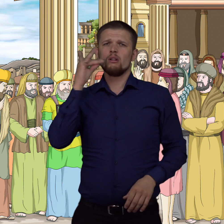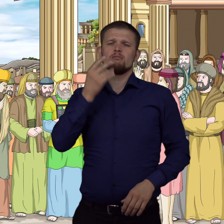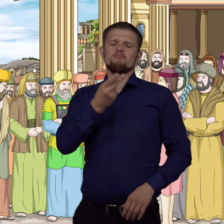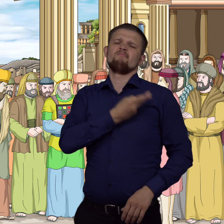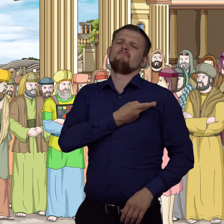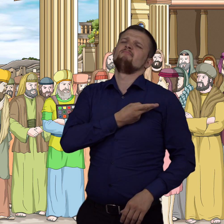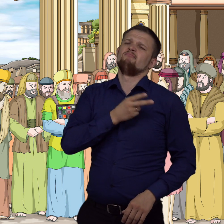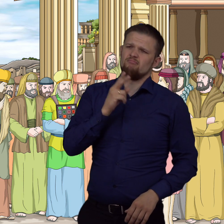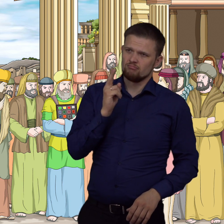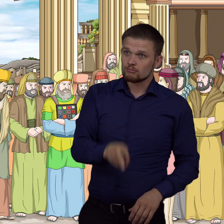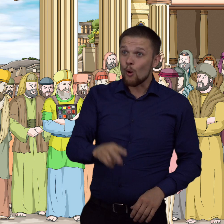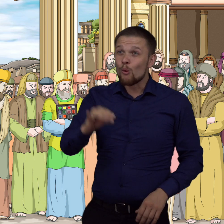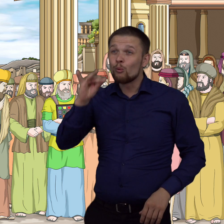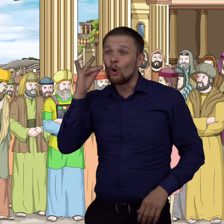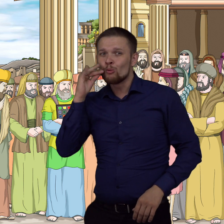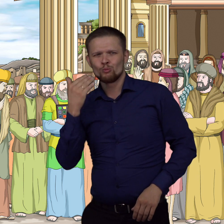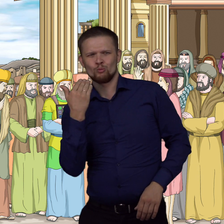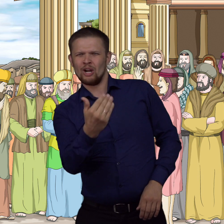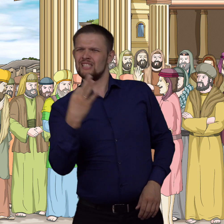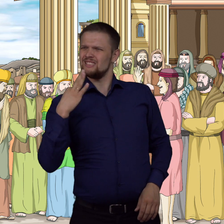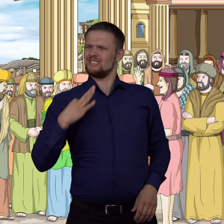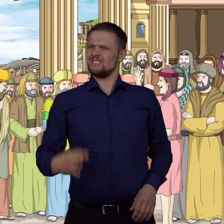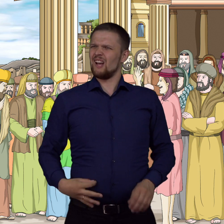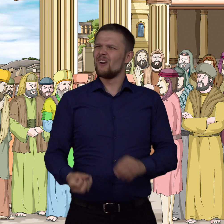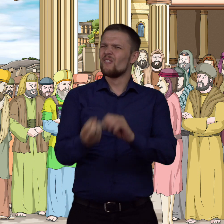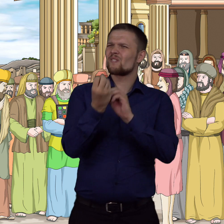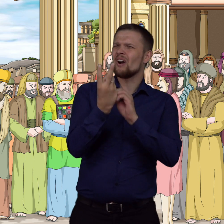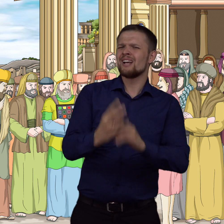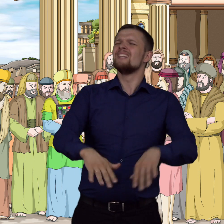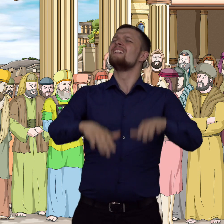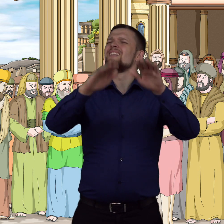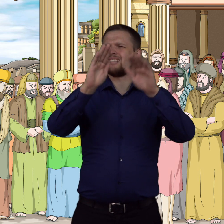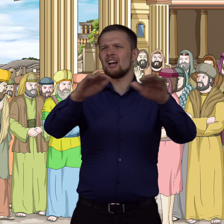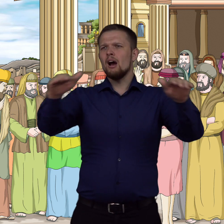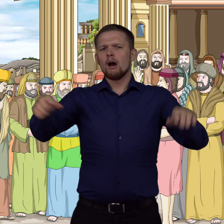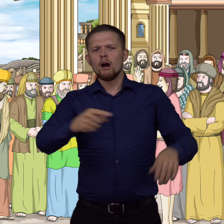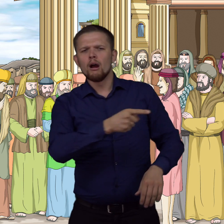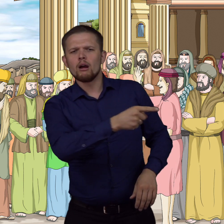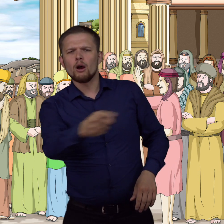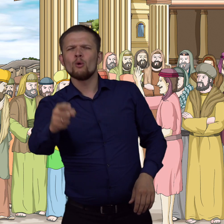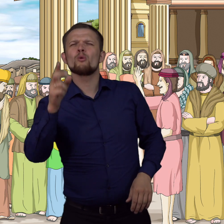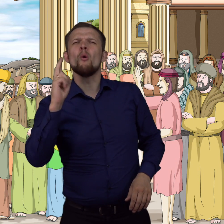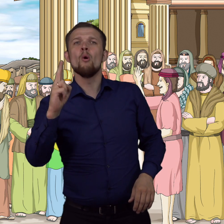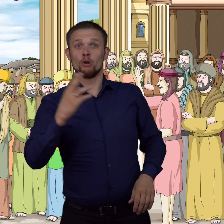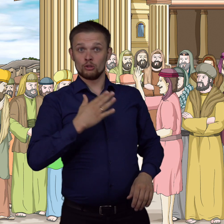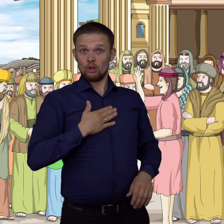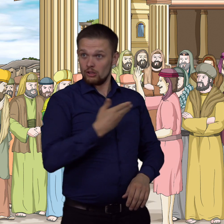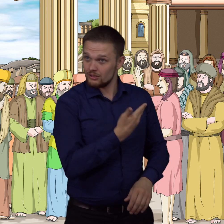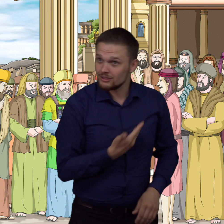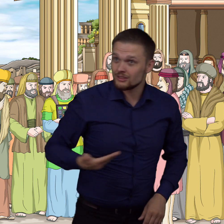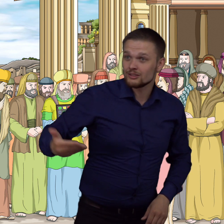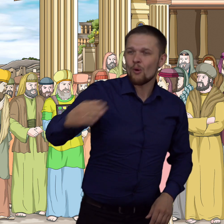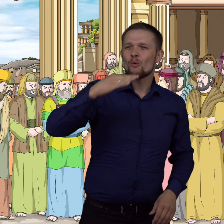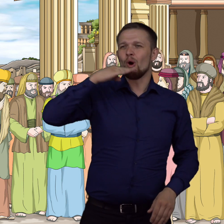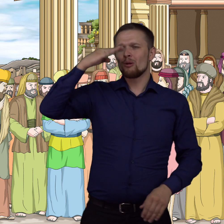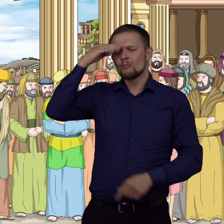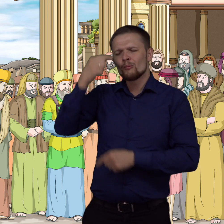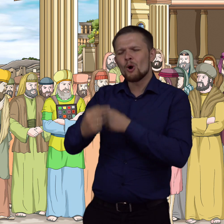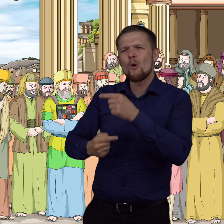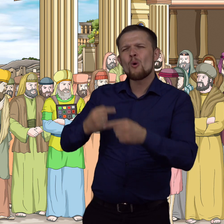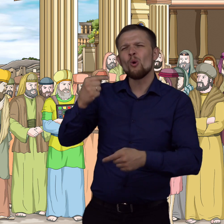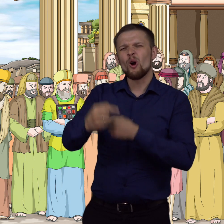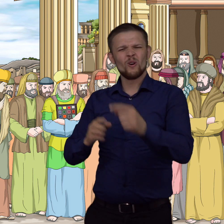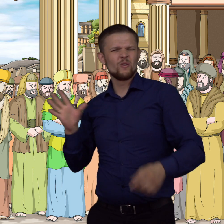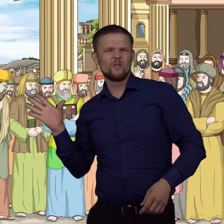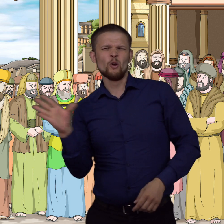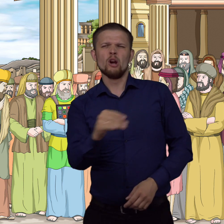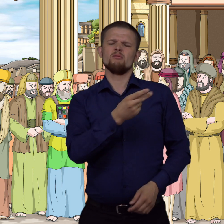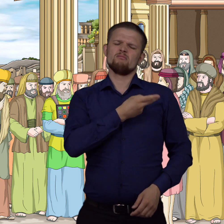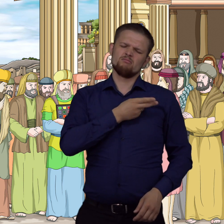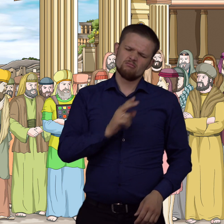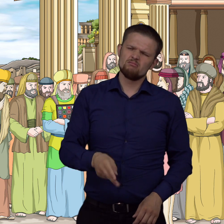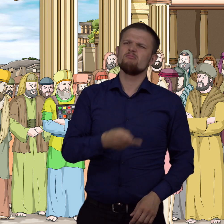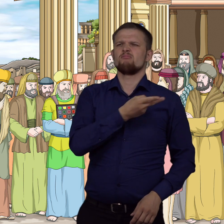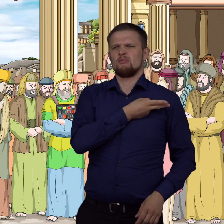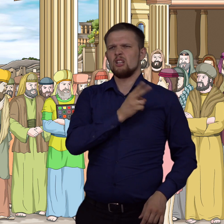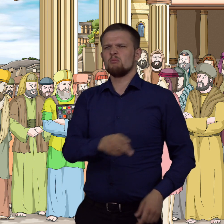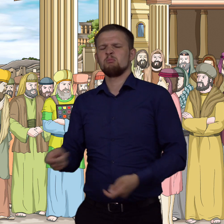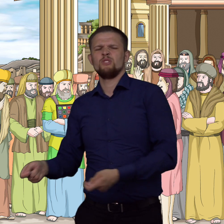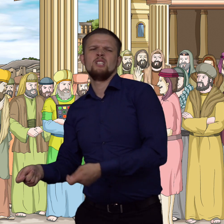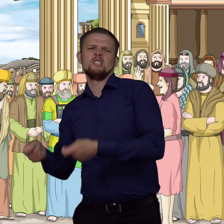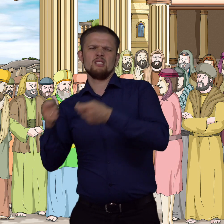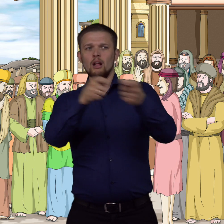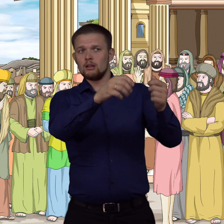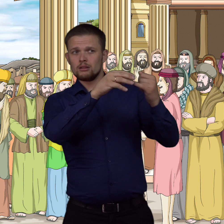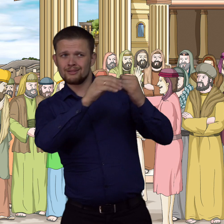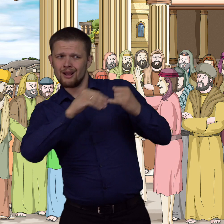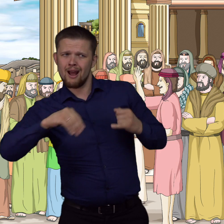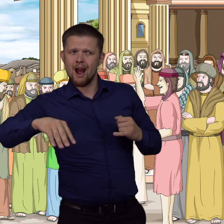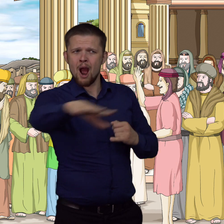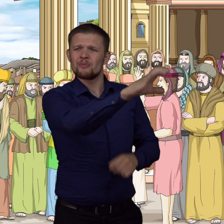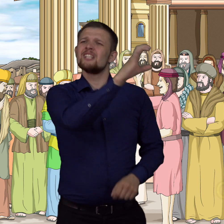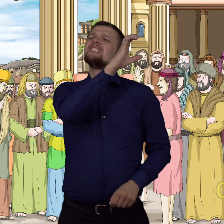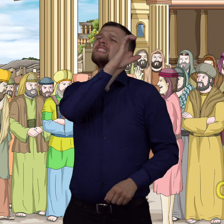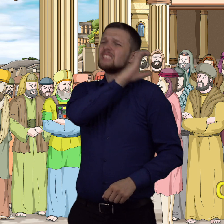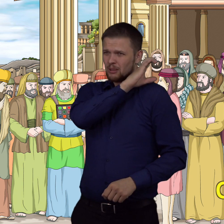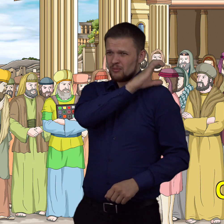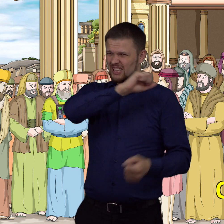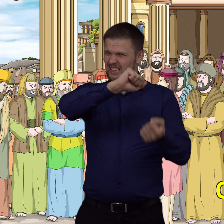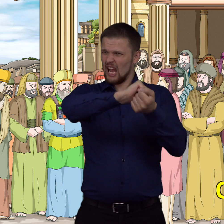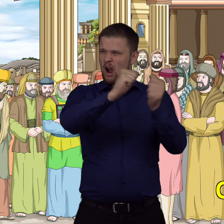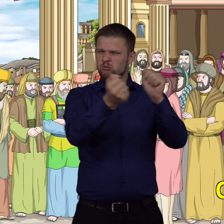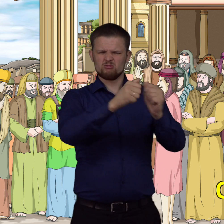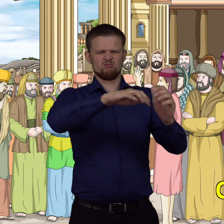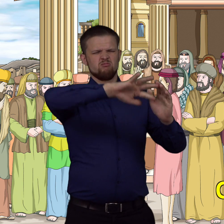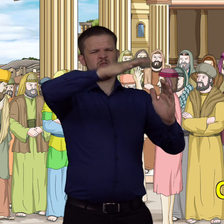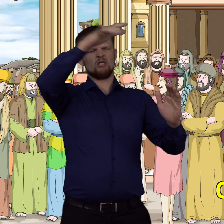So Jacob went down to Egypt, where he and our fathers died.